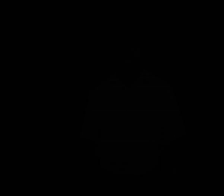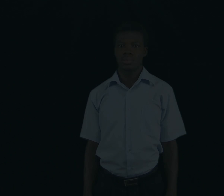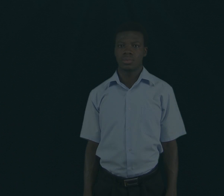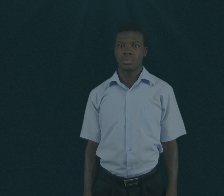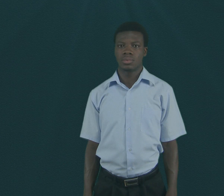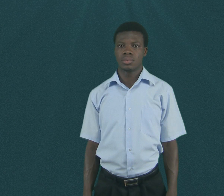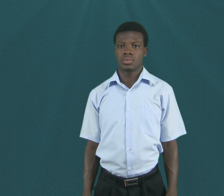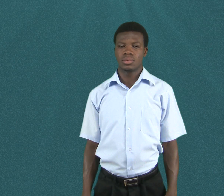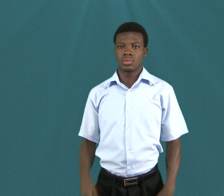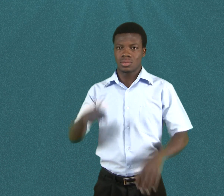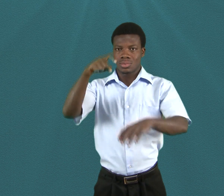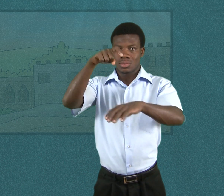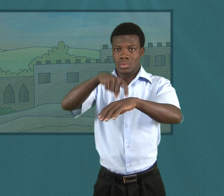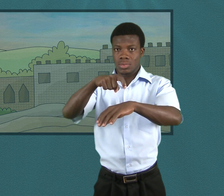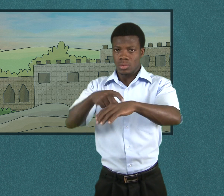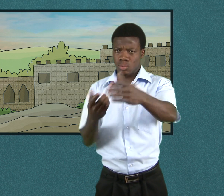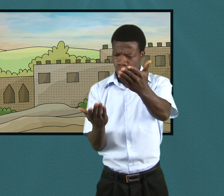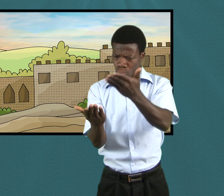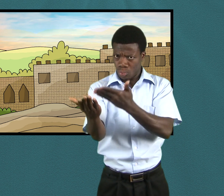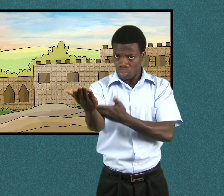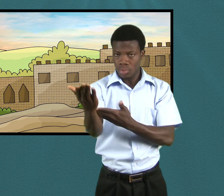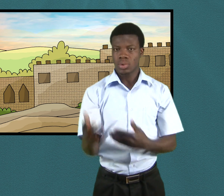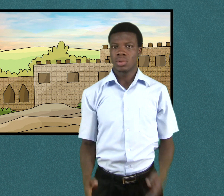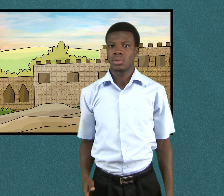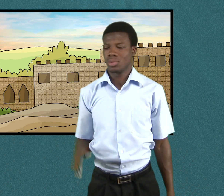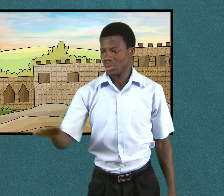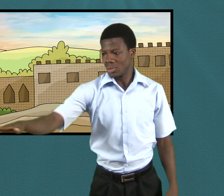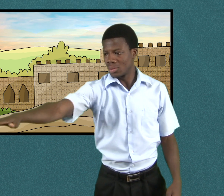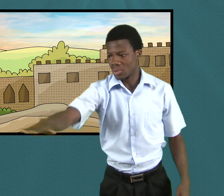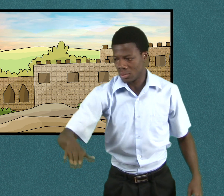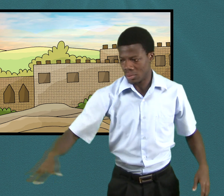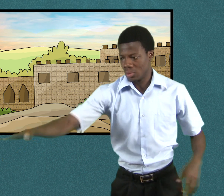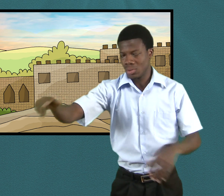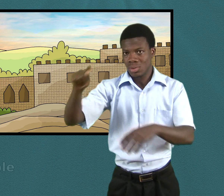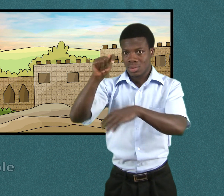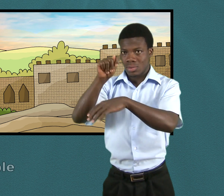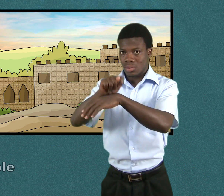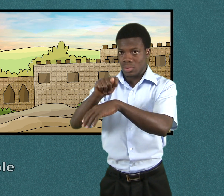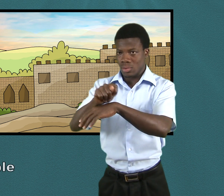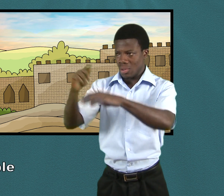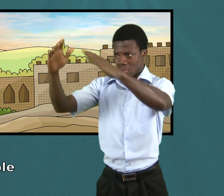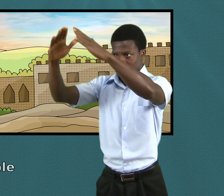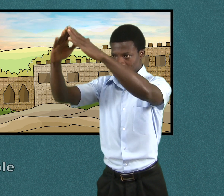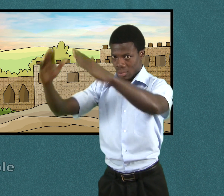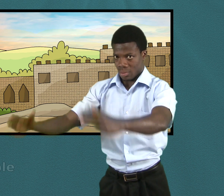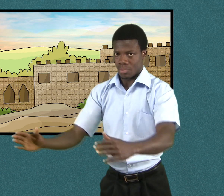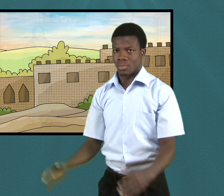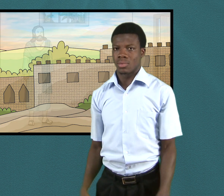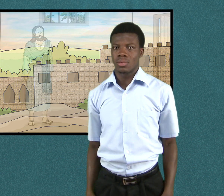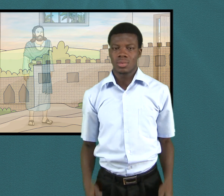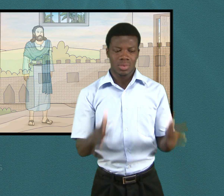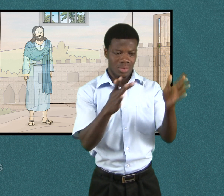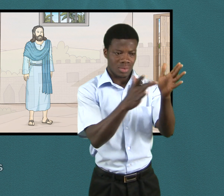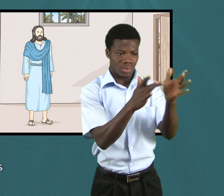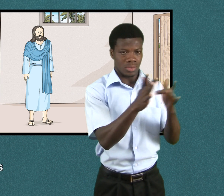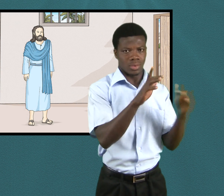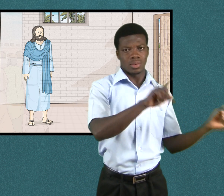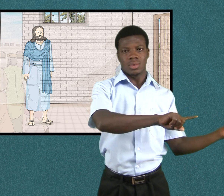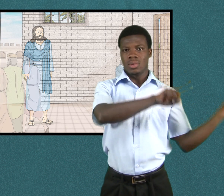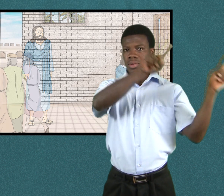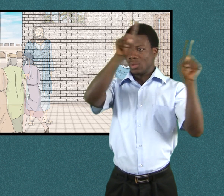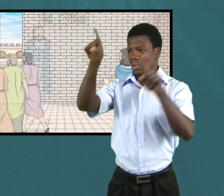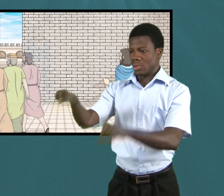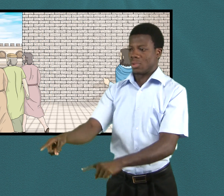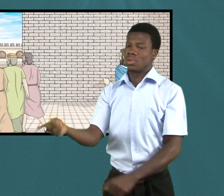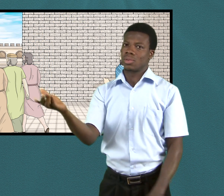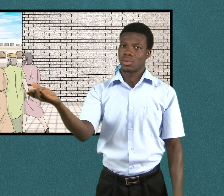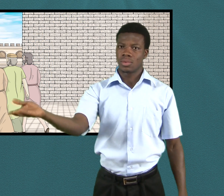Early in the morning He went back into the temple courts.